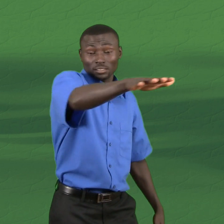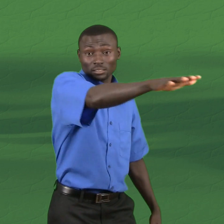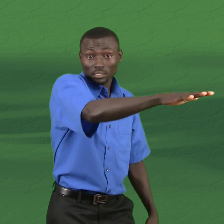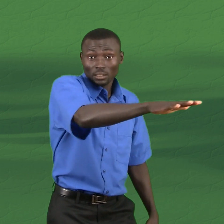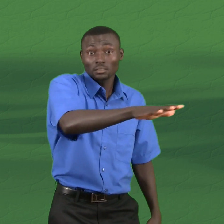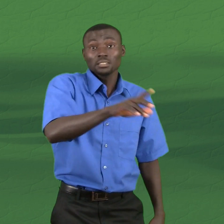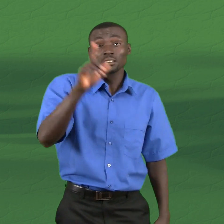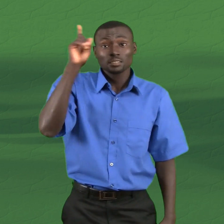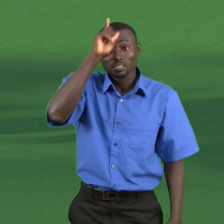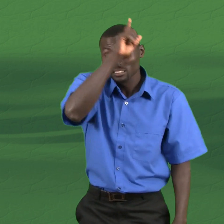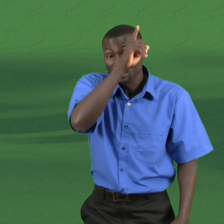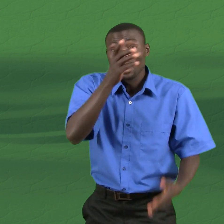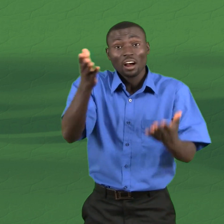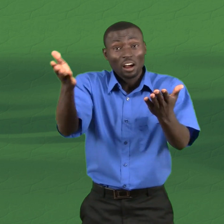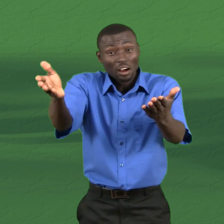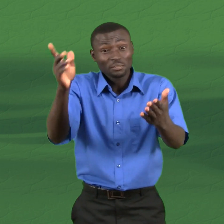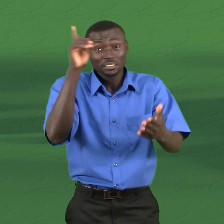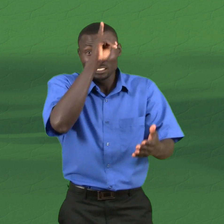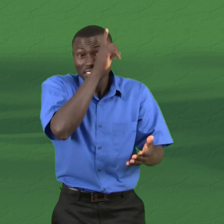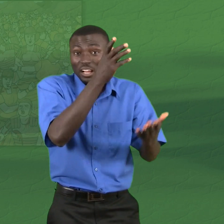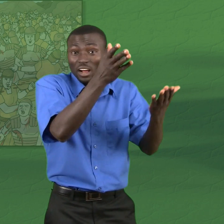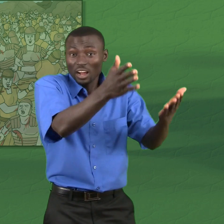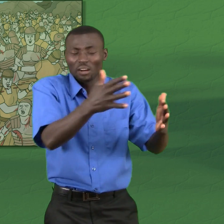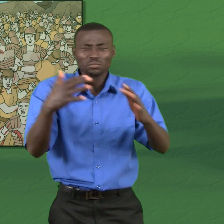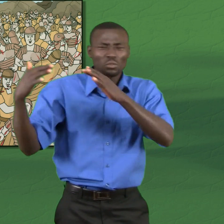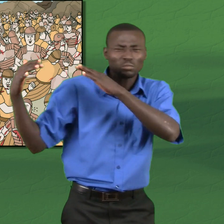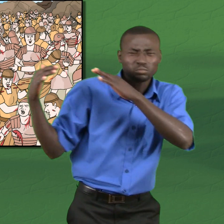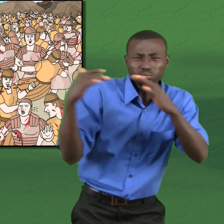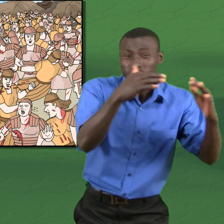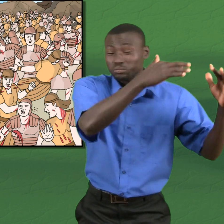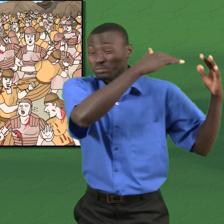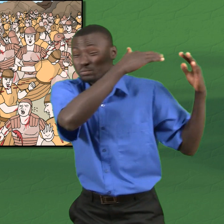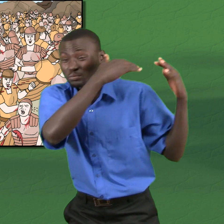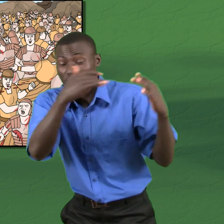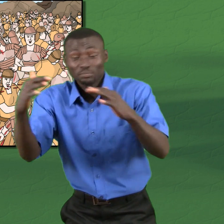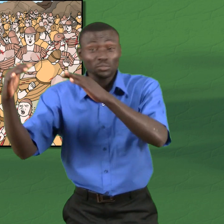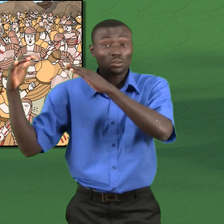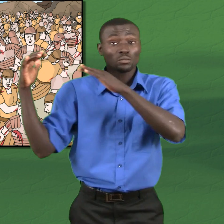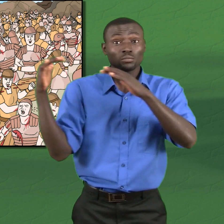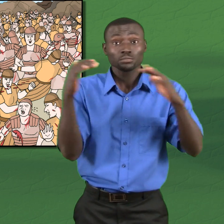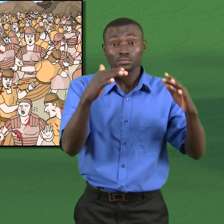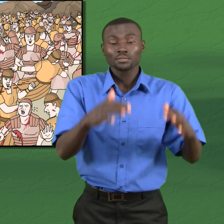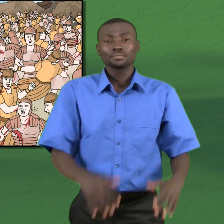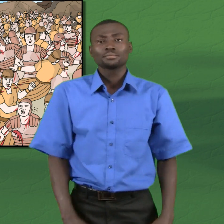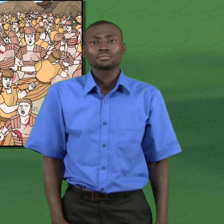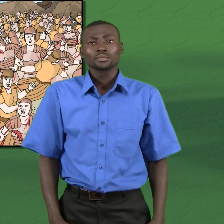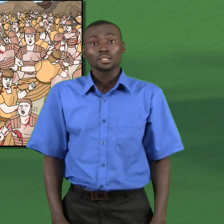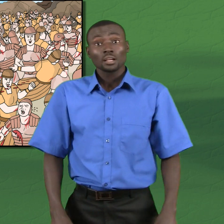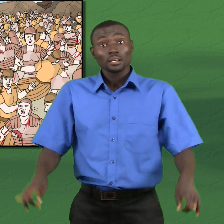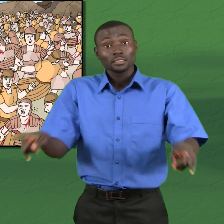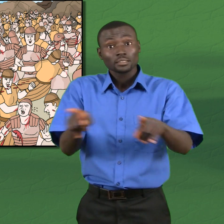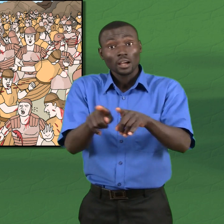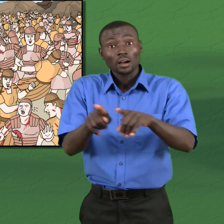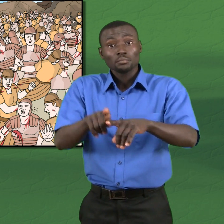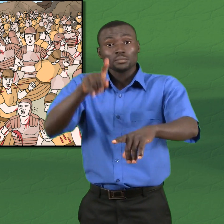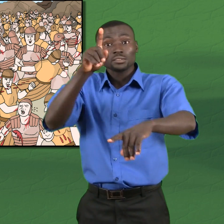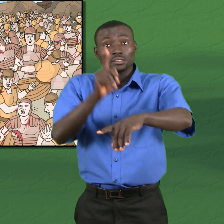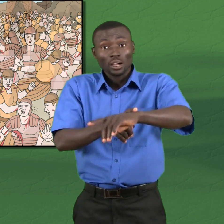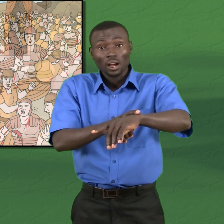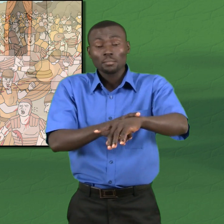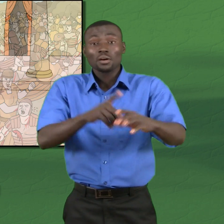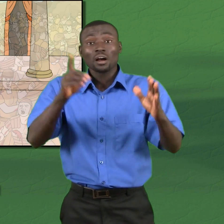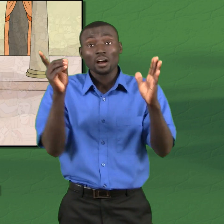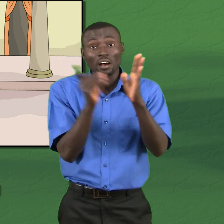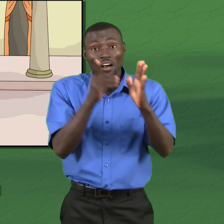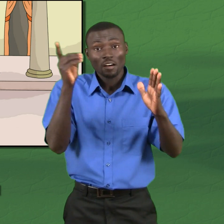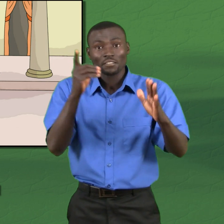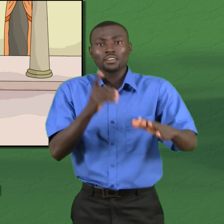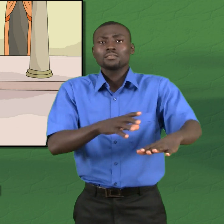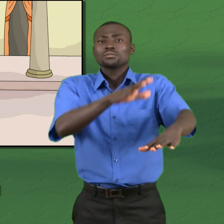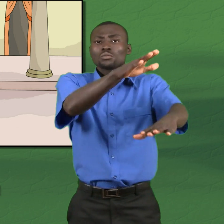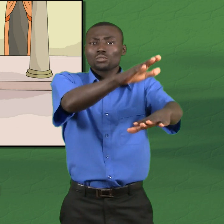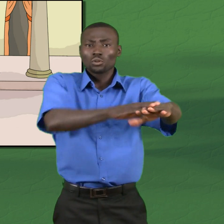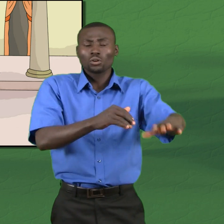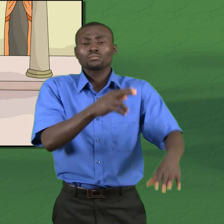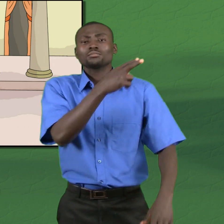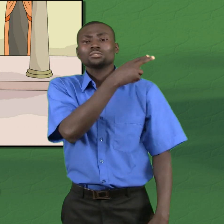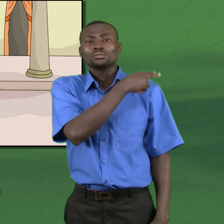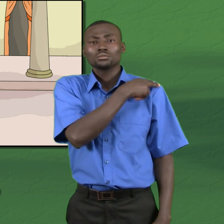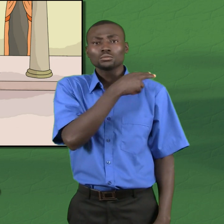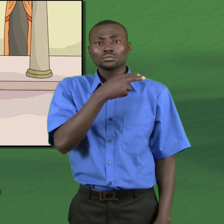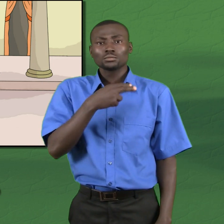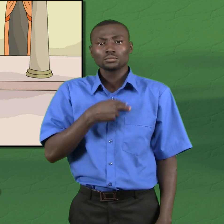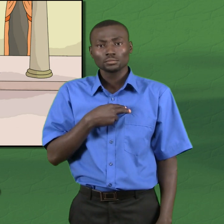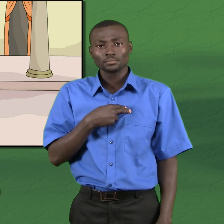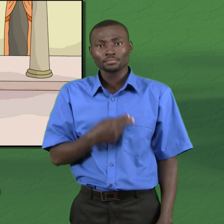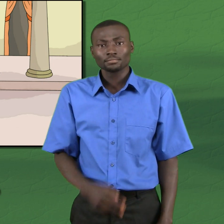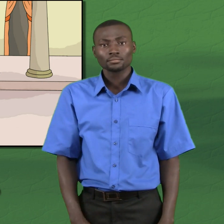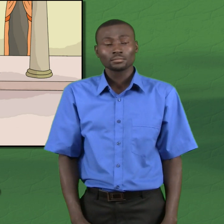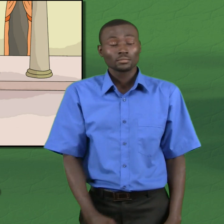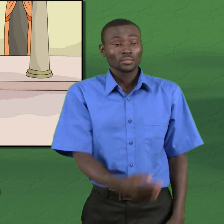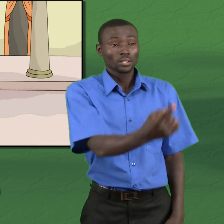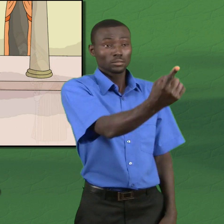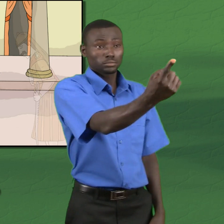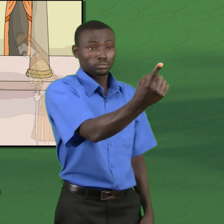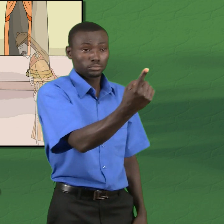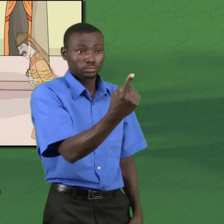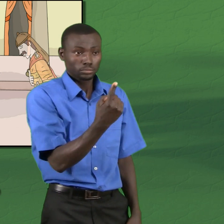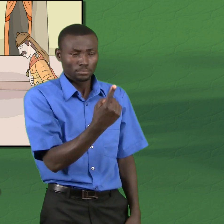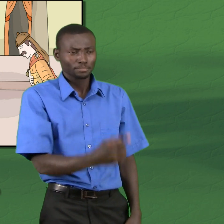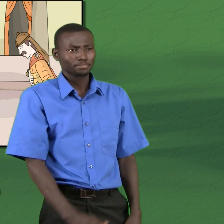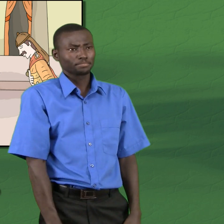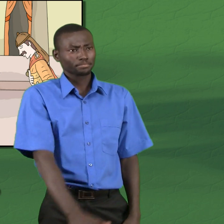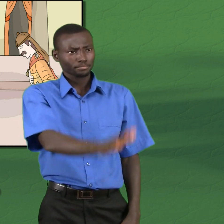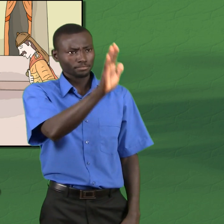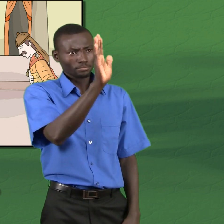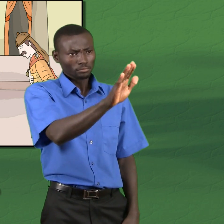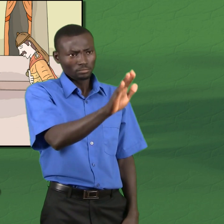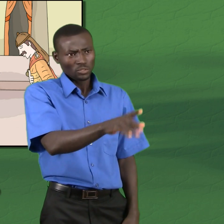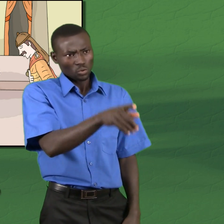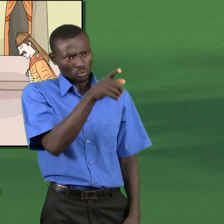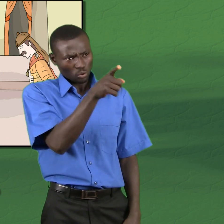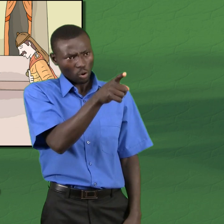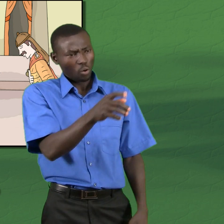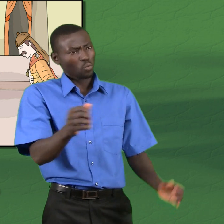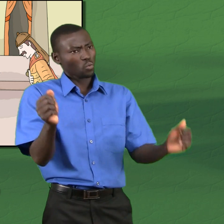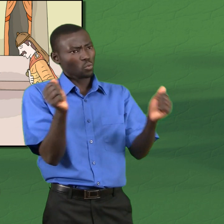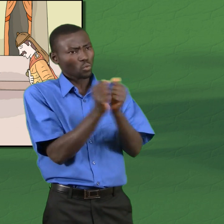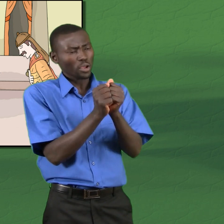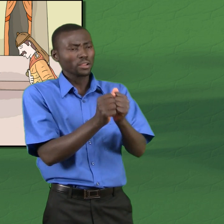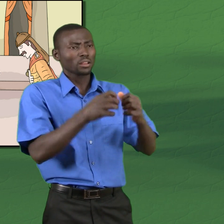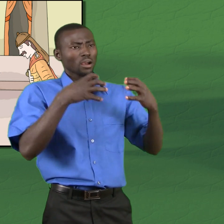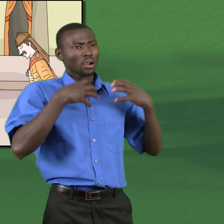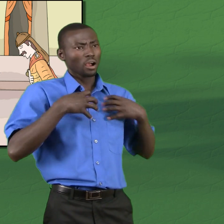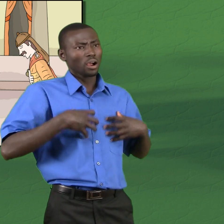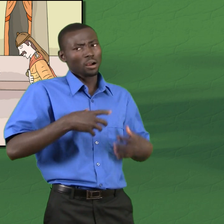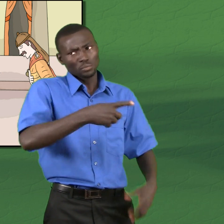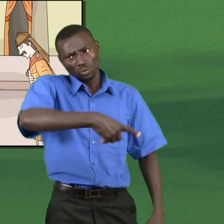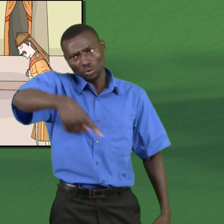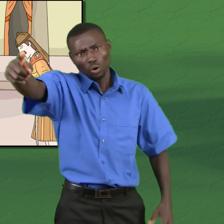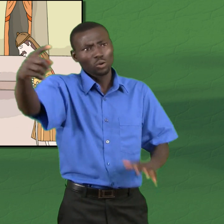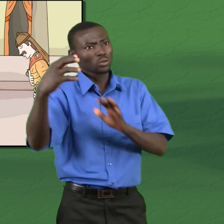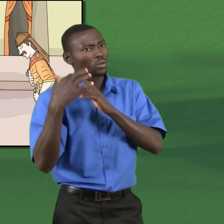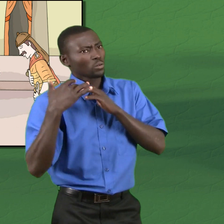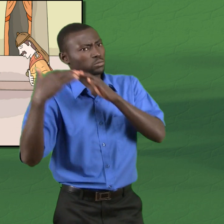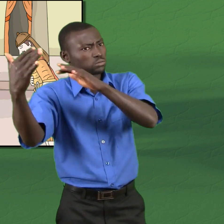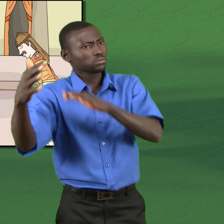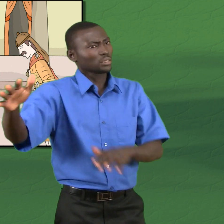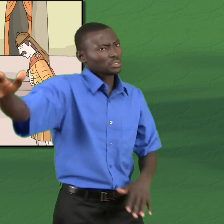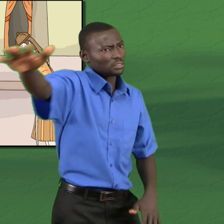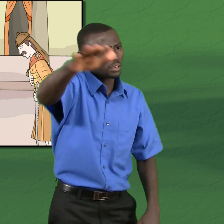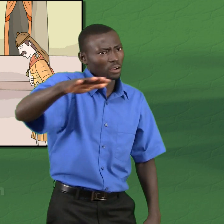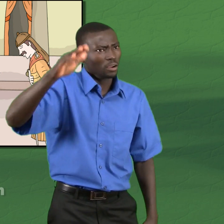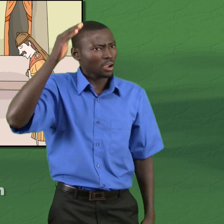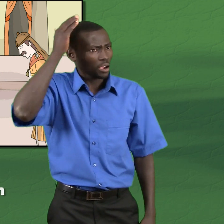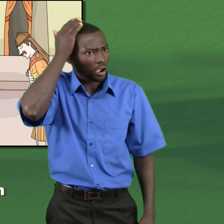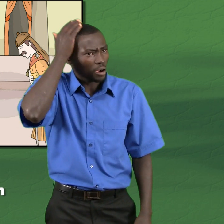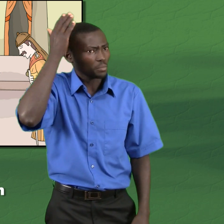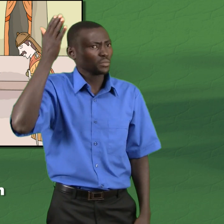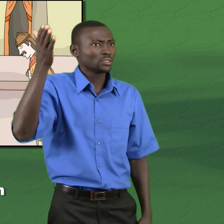In the spring, at the time when kings march out to war, David sent out Joab and his servants with the whole army of Israel.